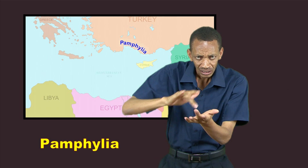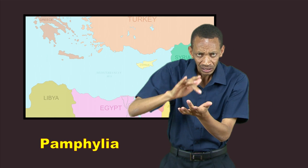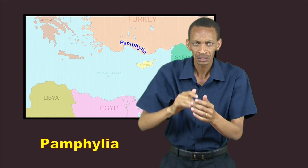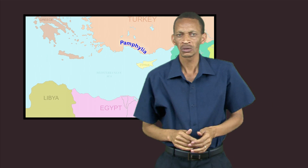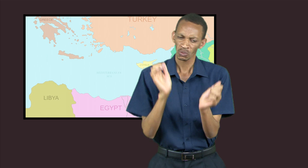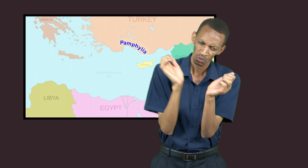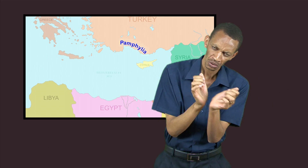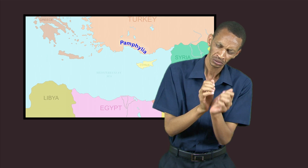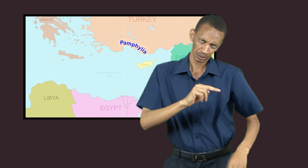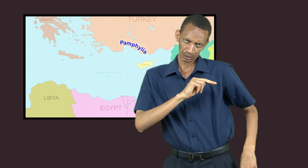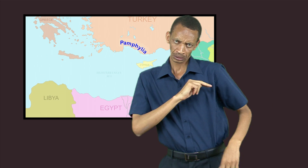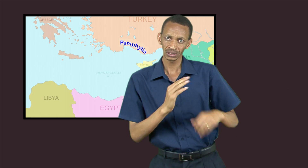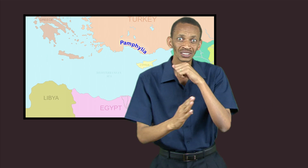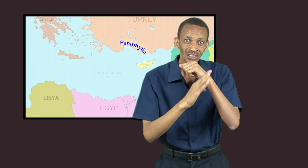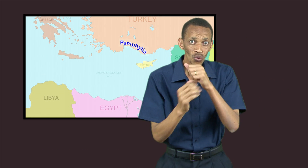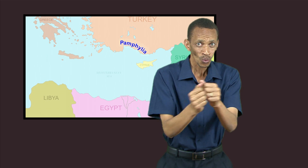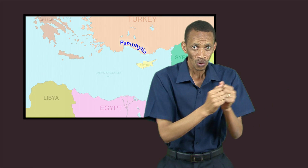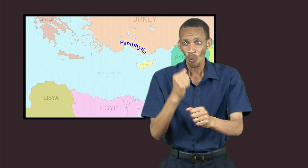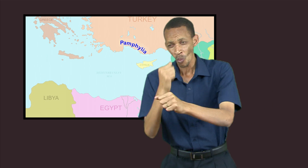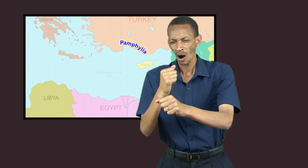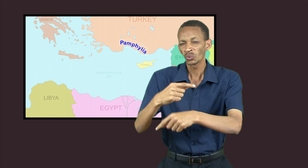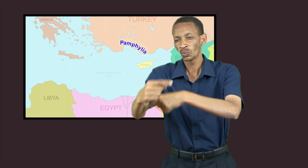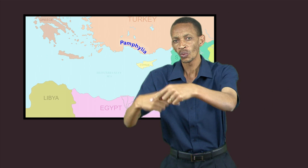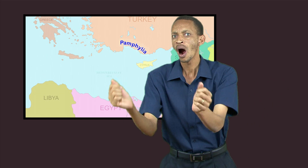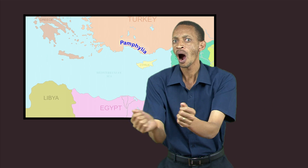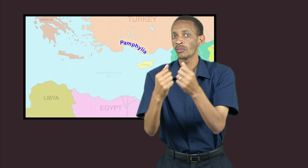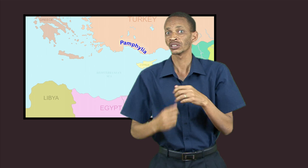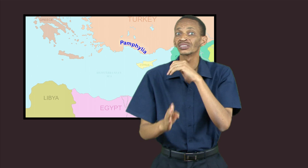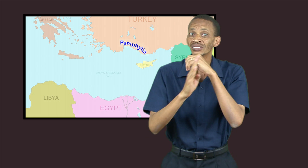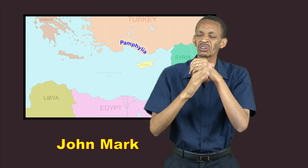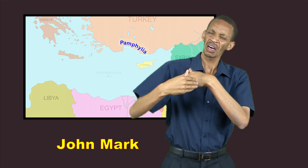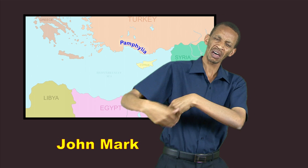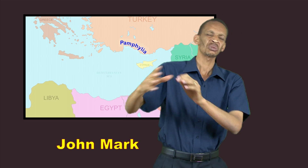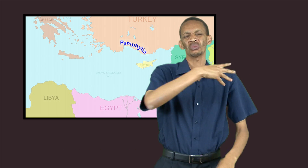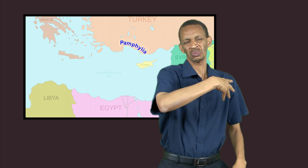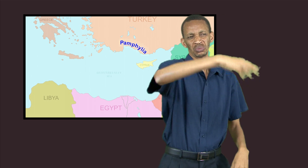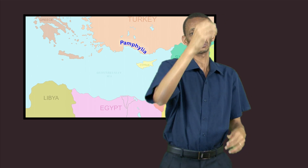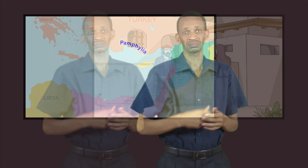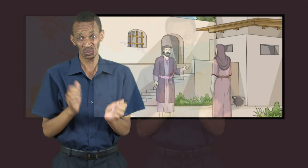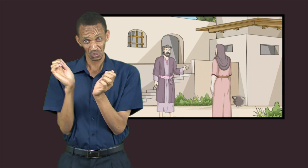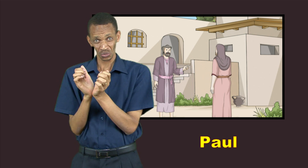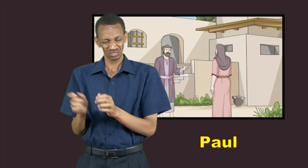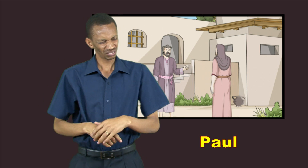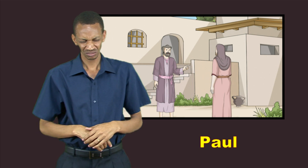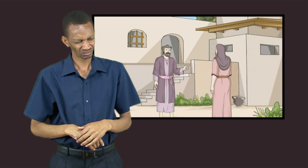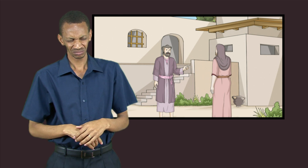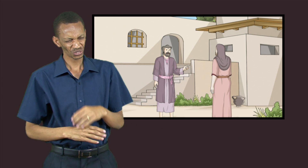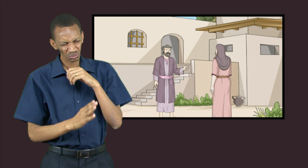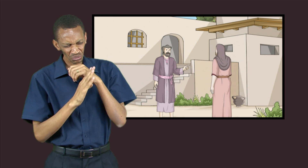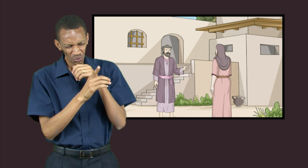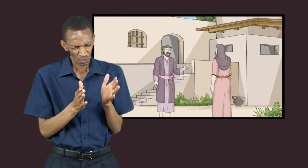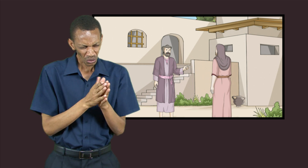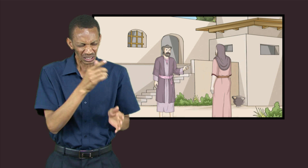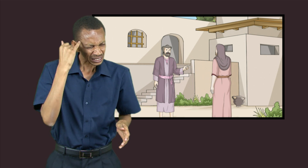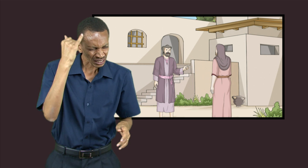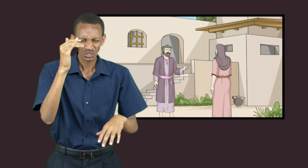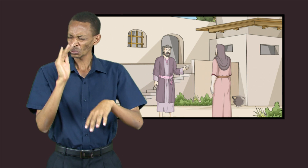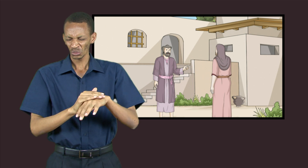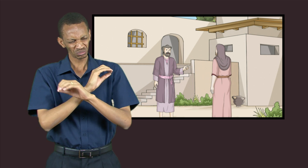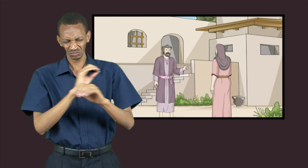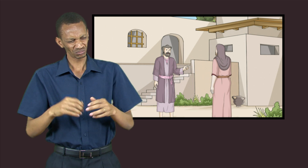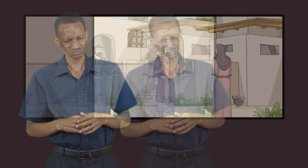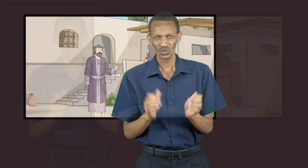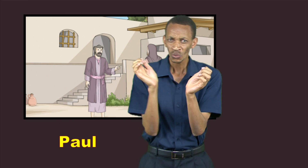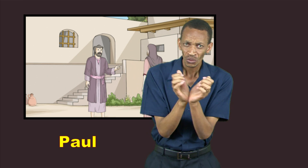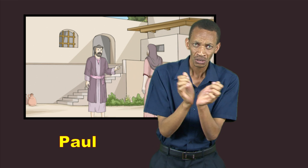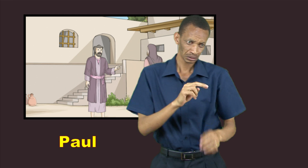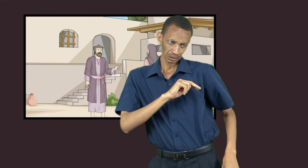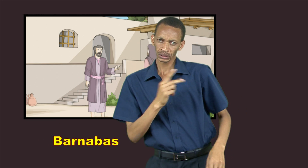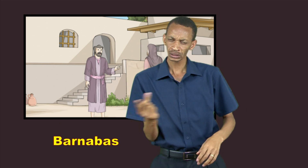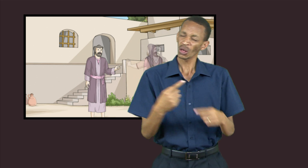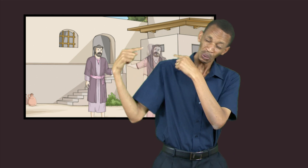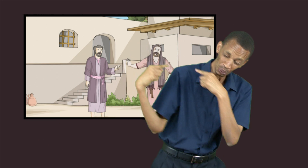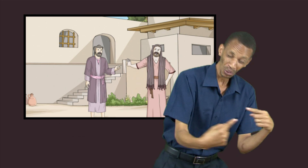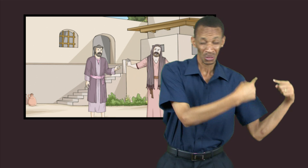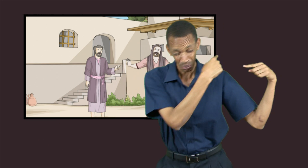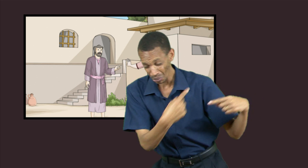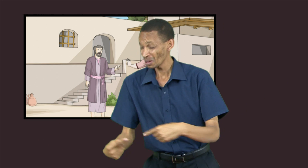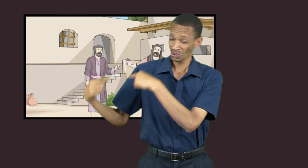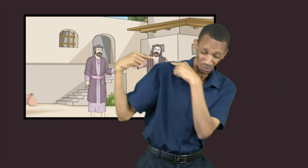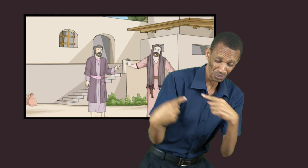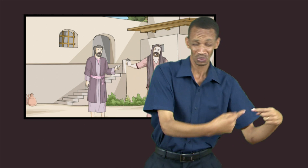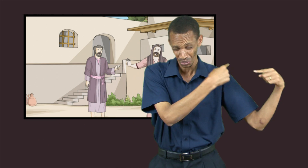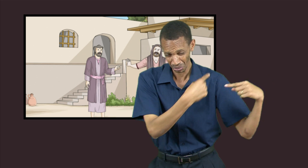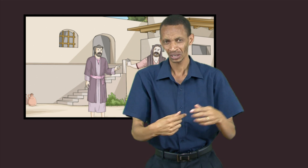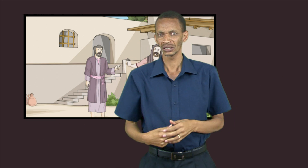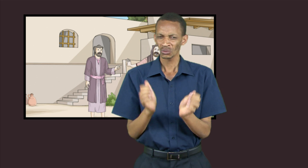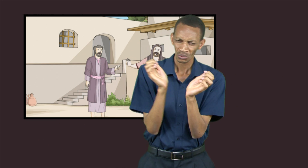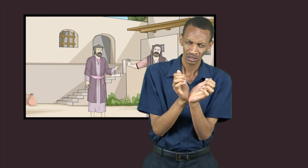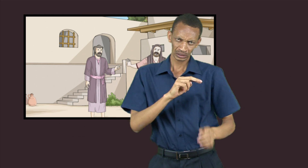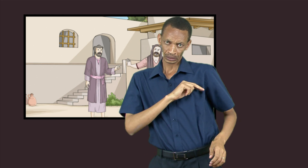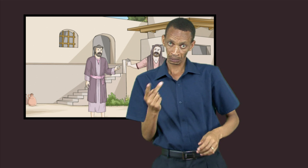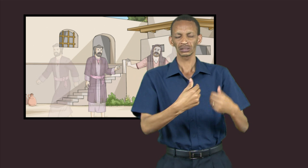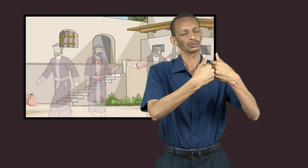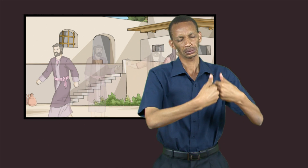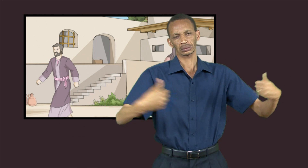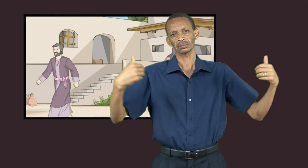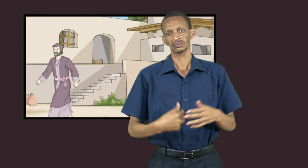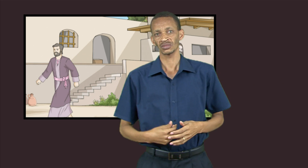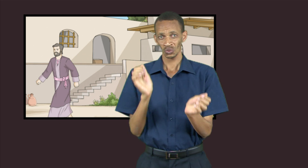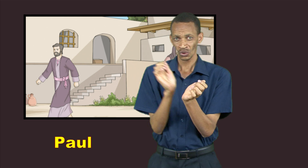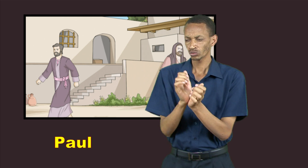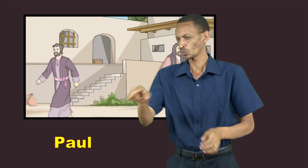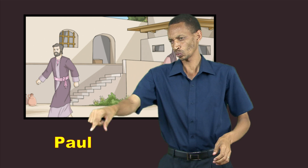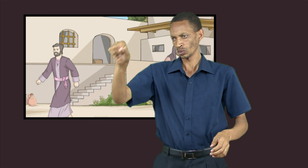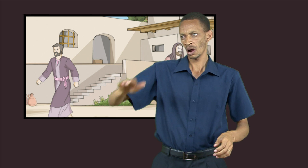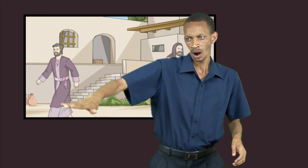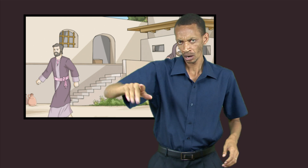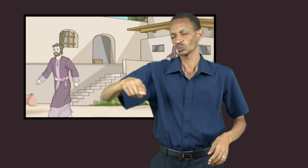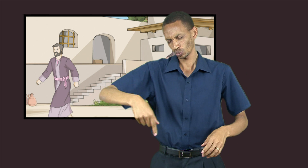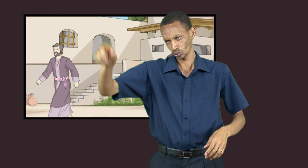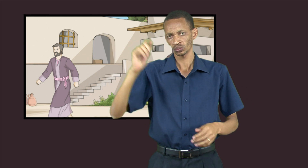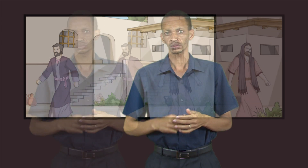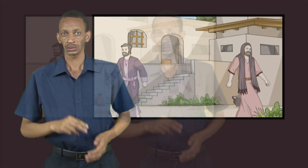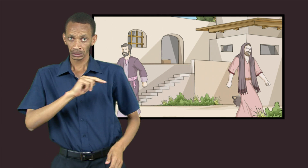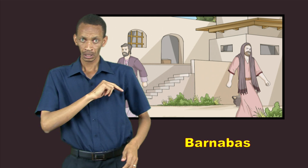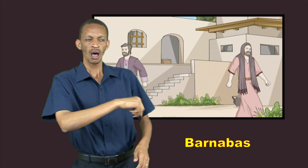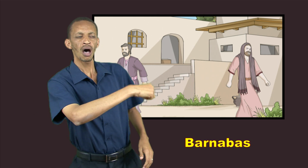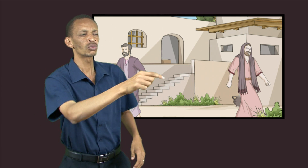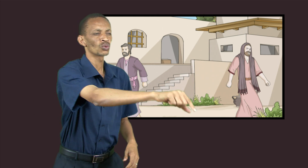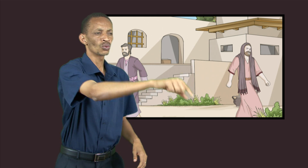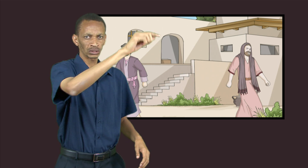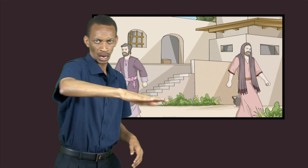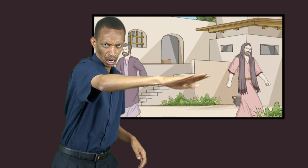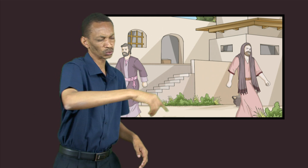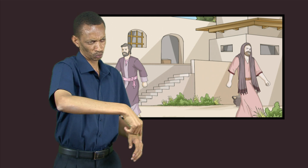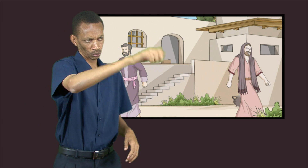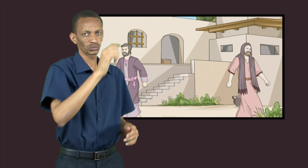But Paul thought it best not to take him, because he had deserted them in Pamphylia and had not accompanied them in the work.